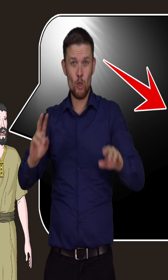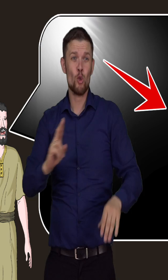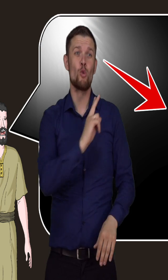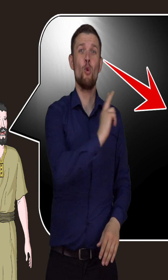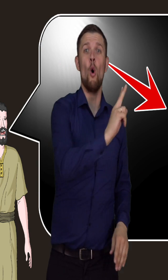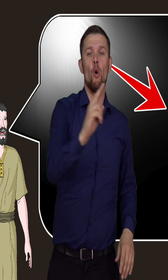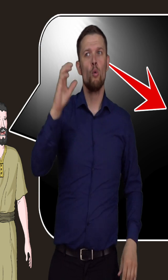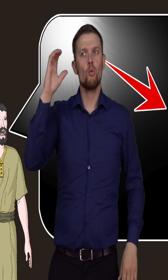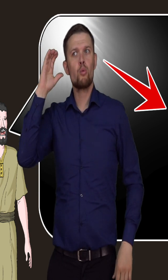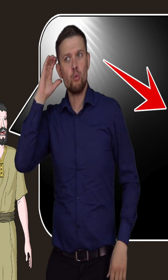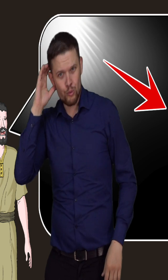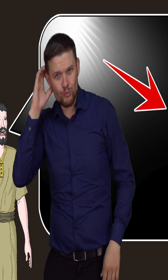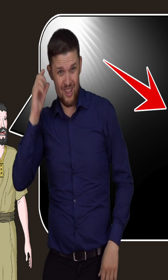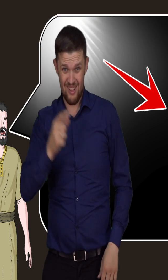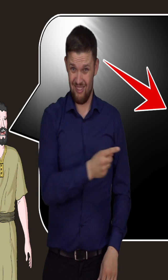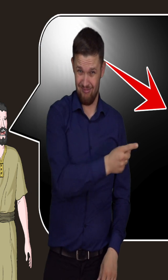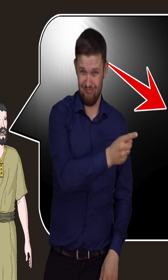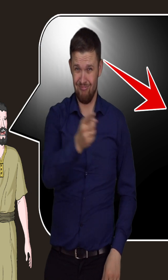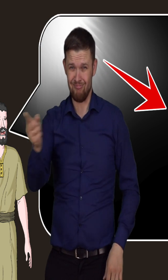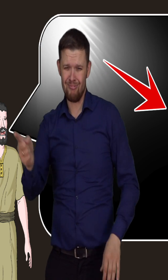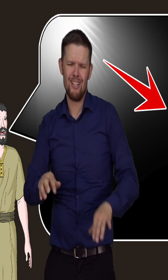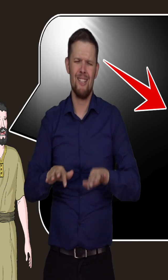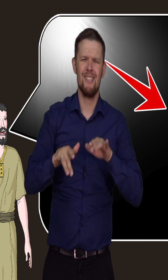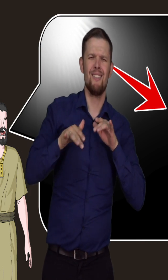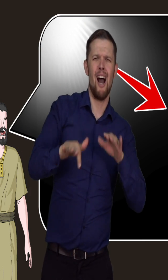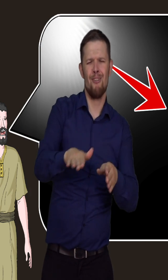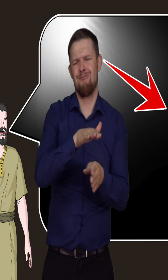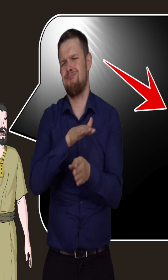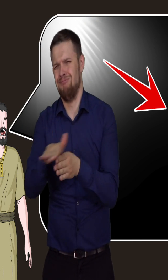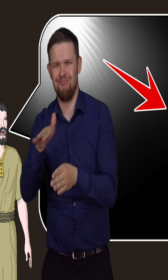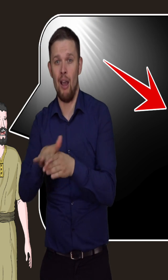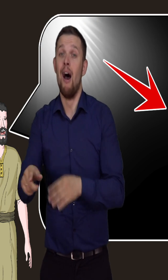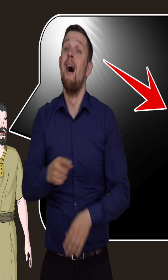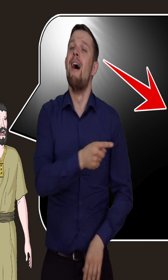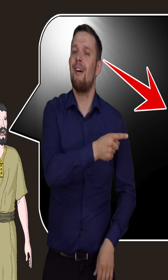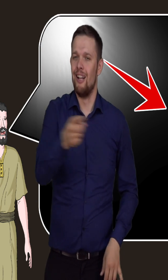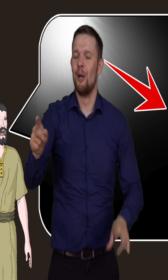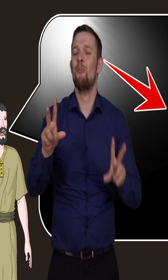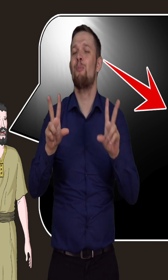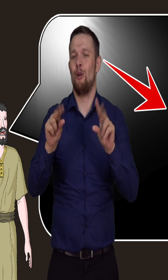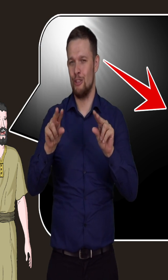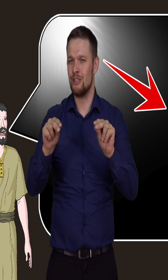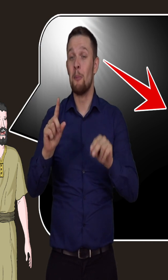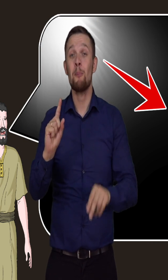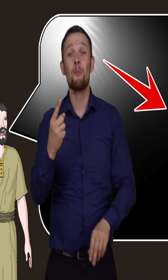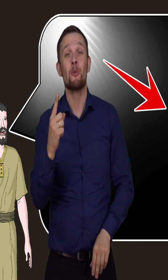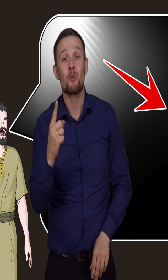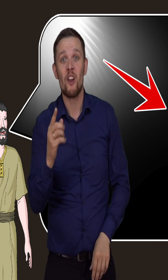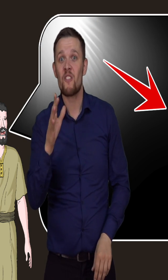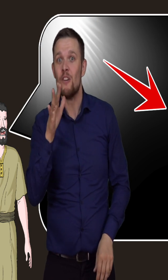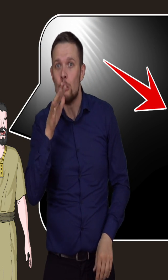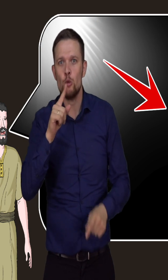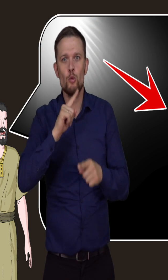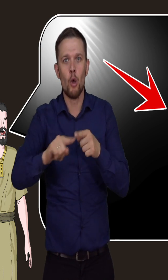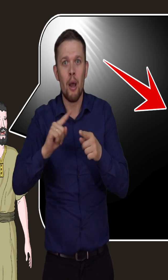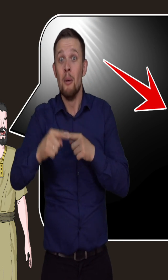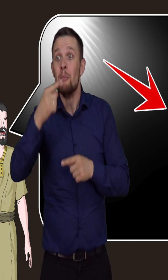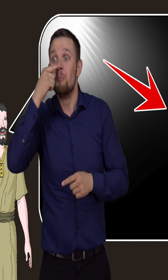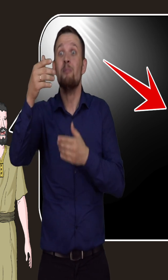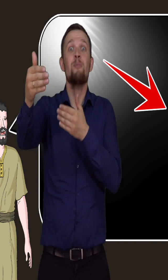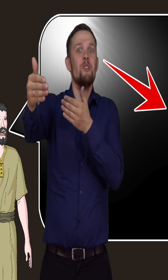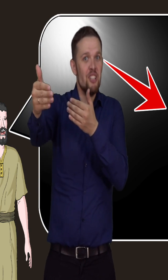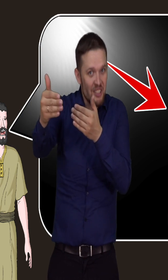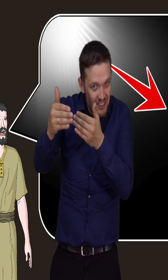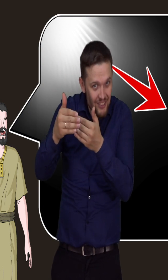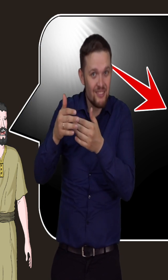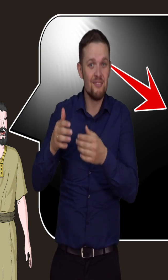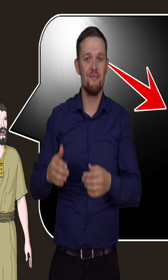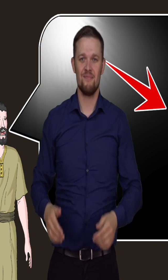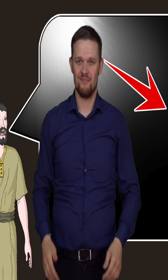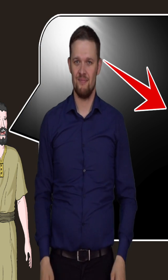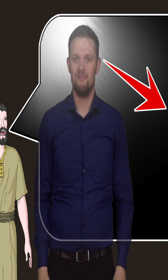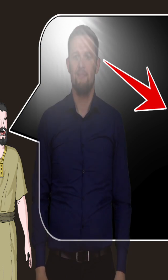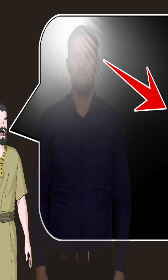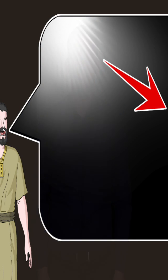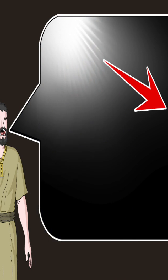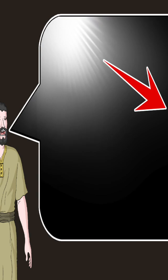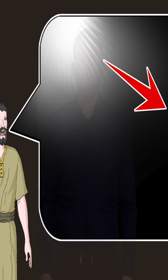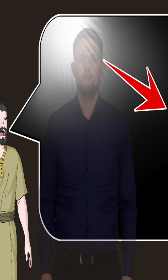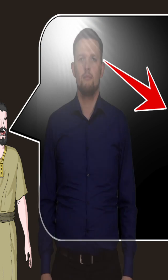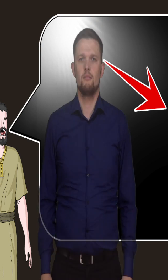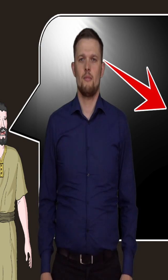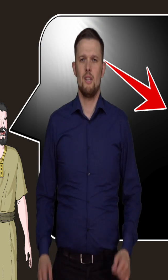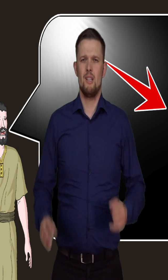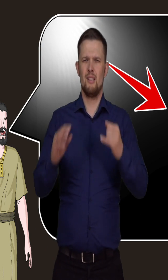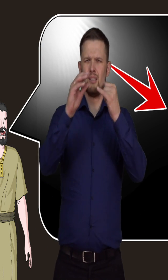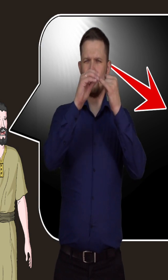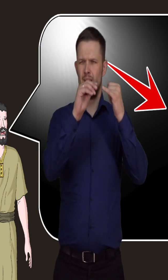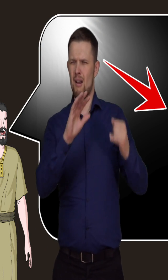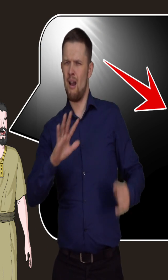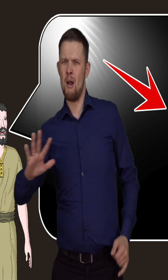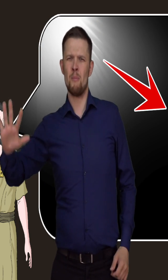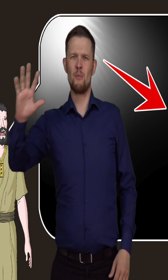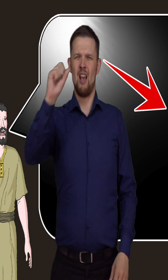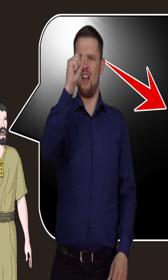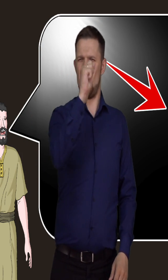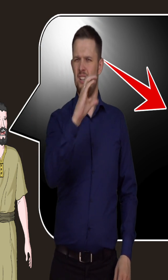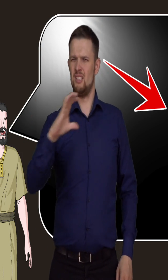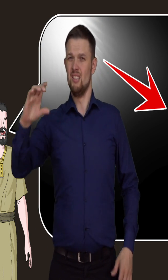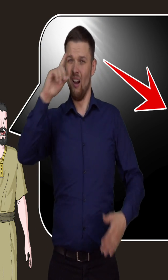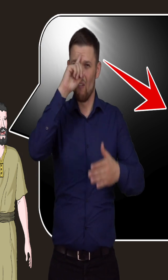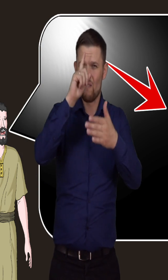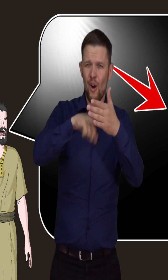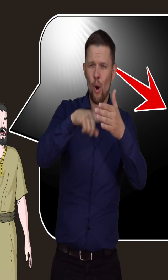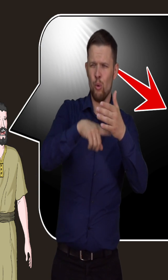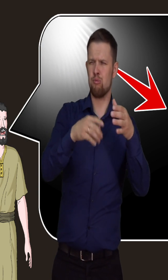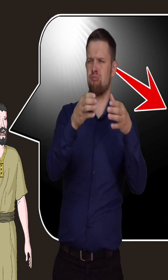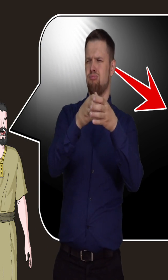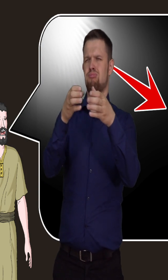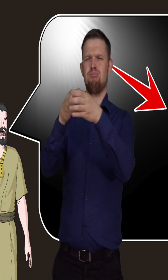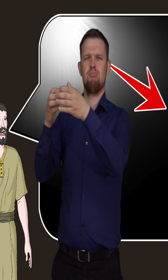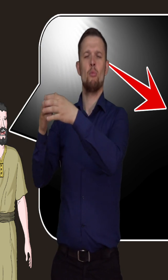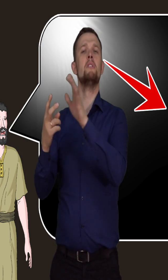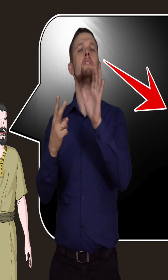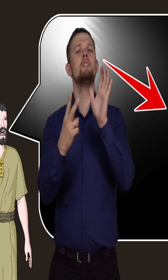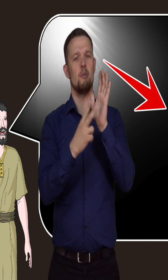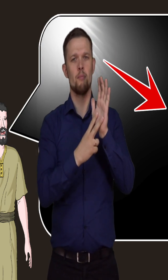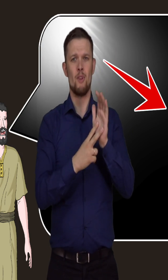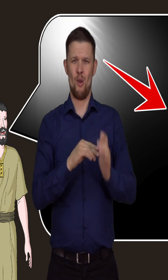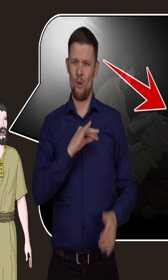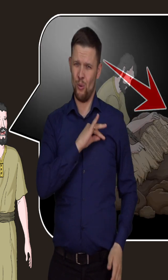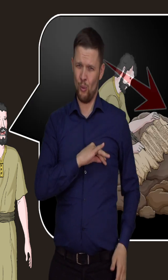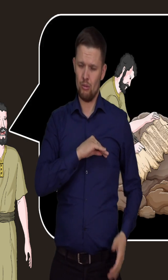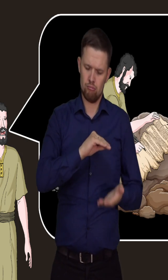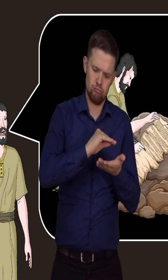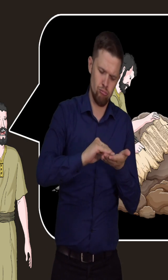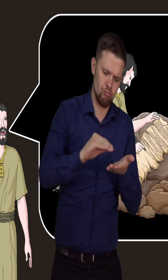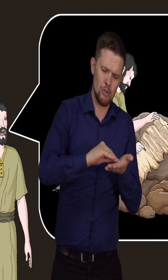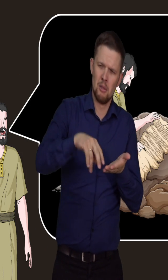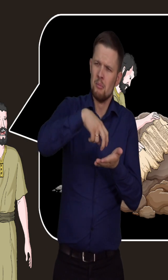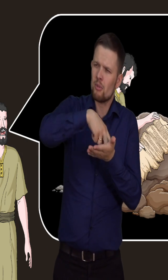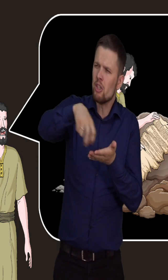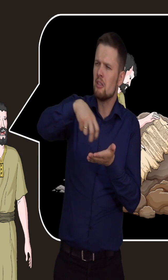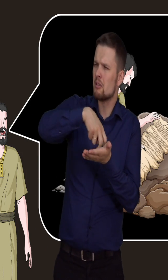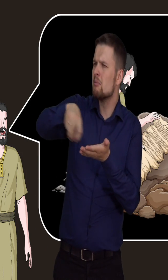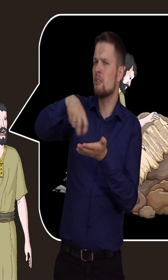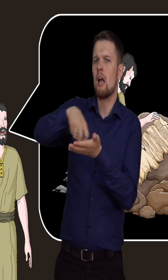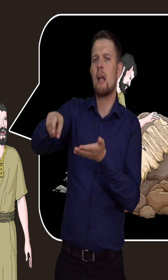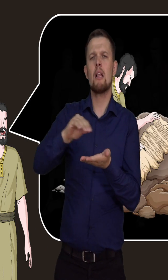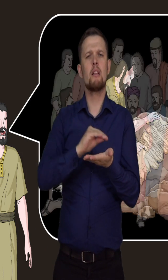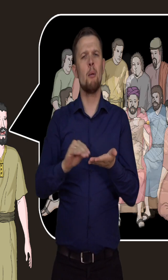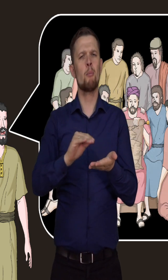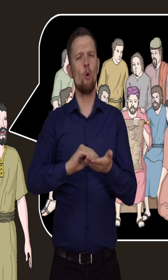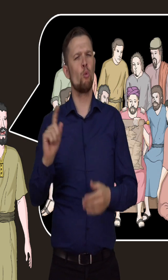This is the word of God and the testimony of Jesus Christ.